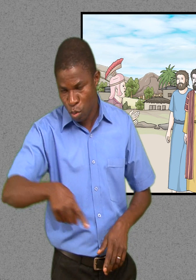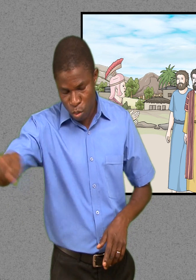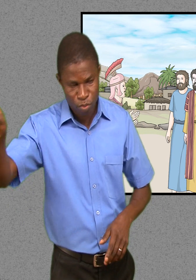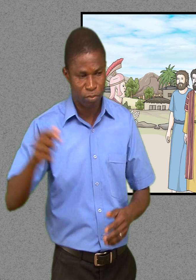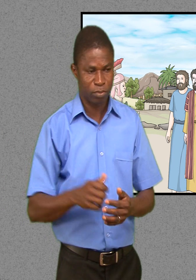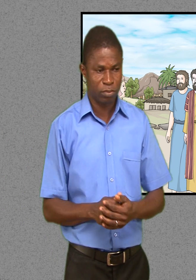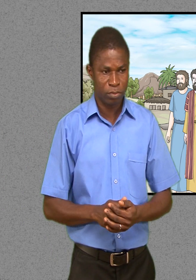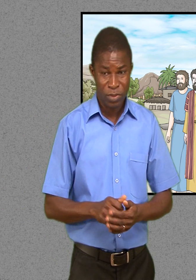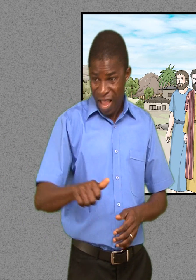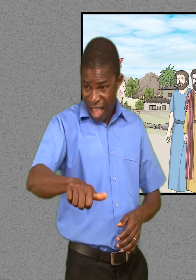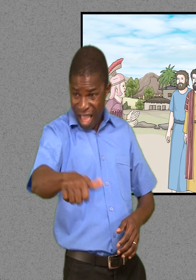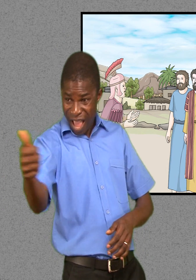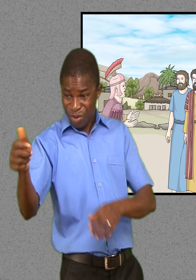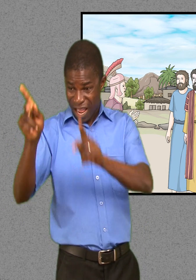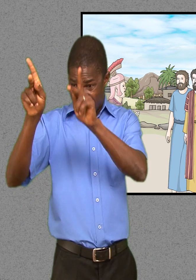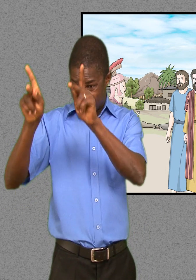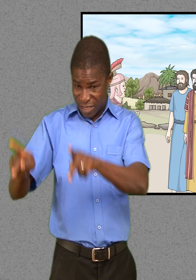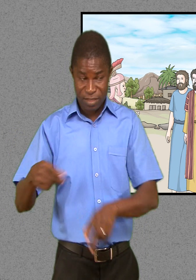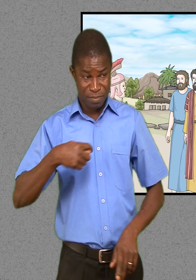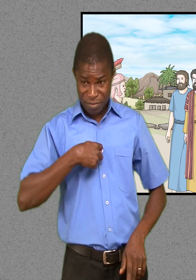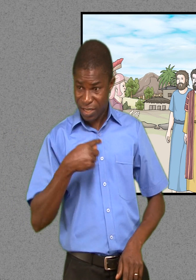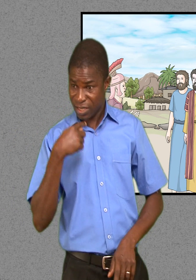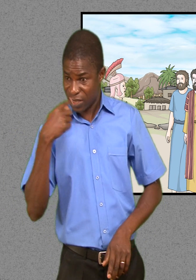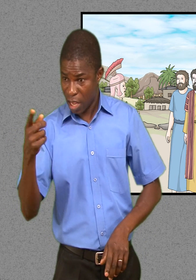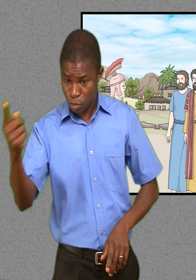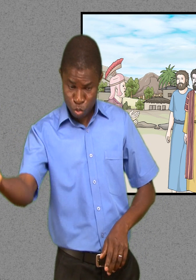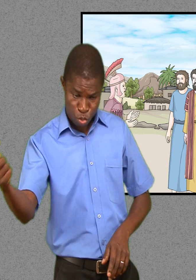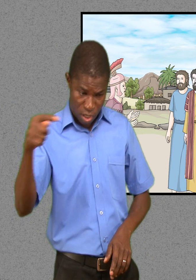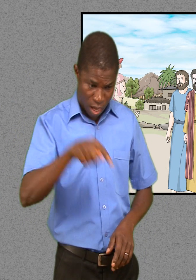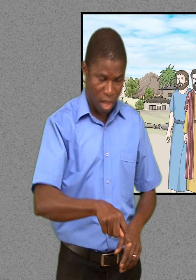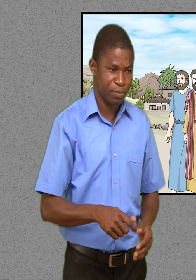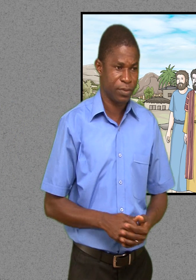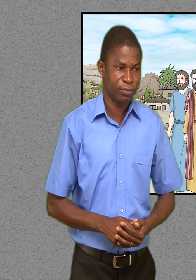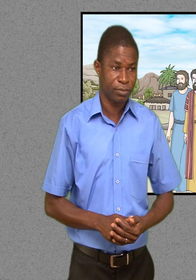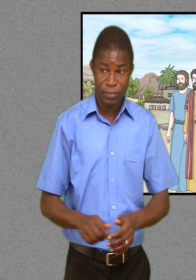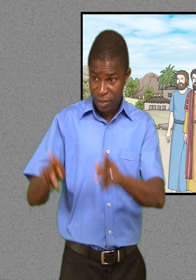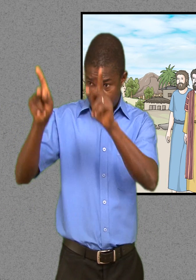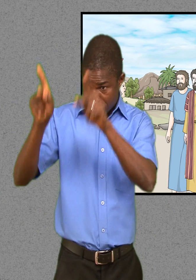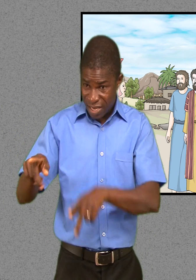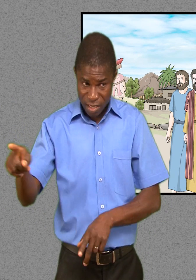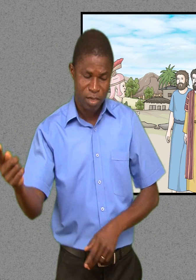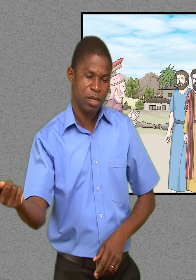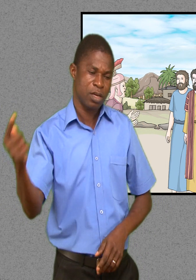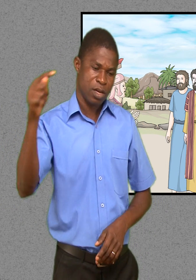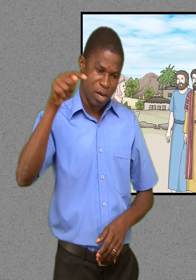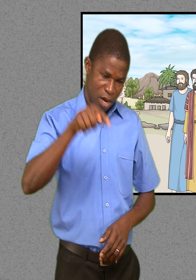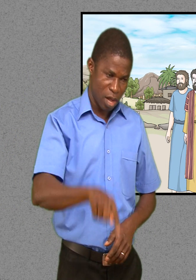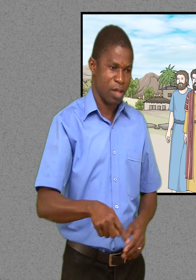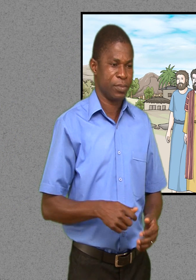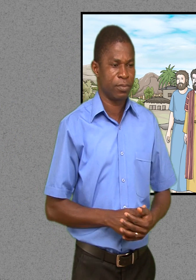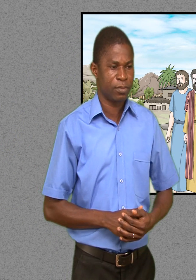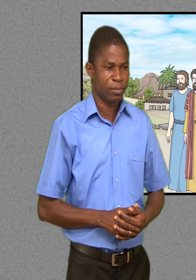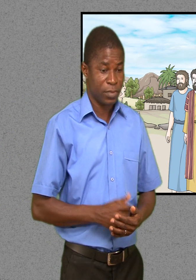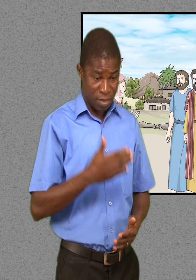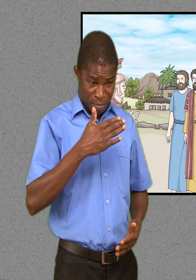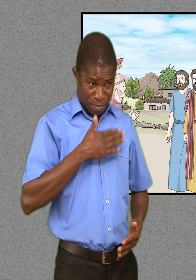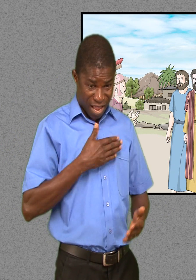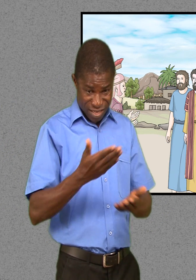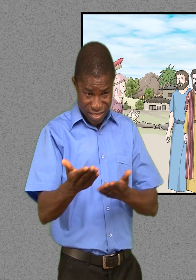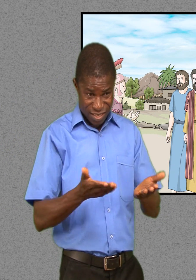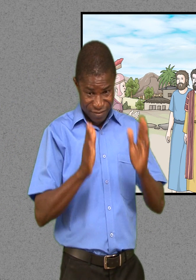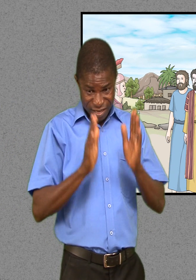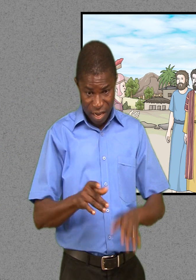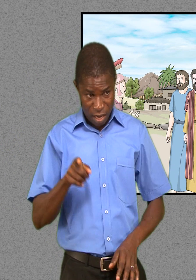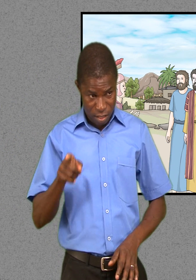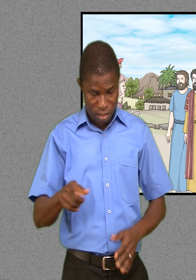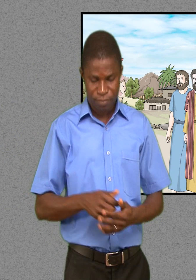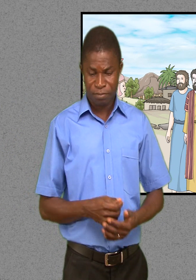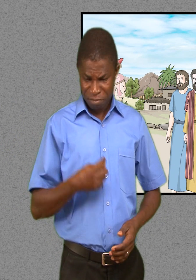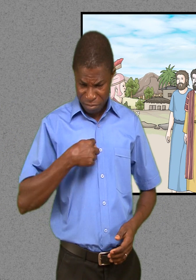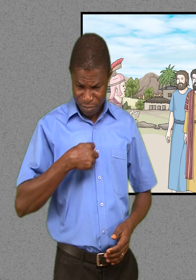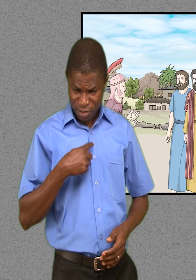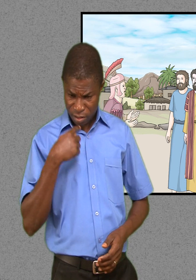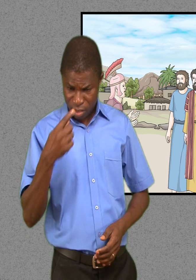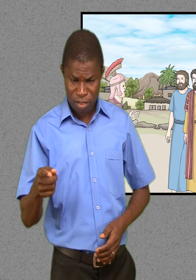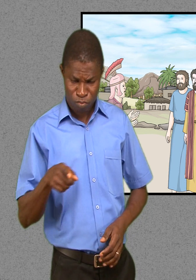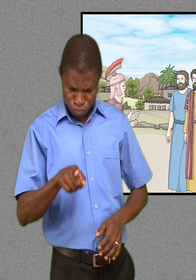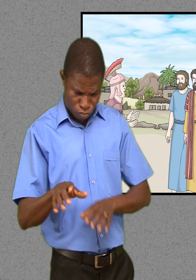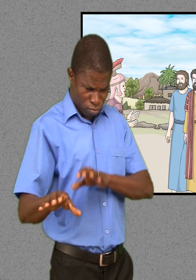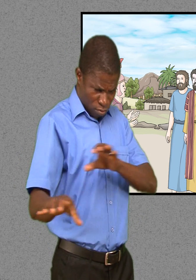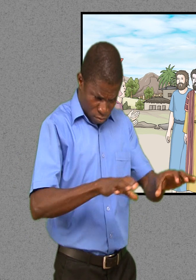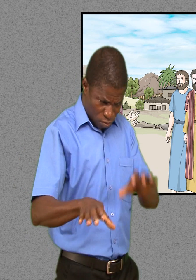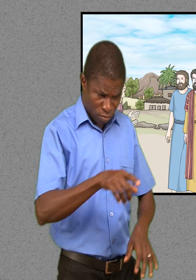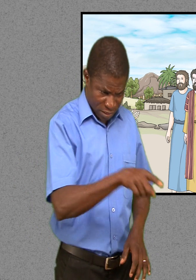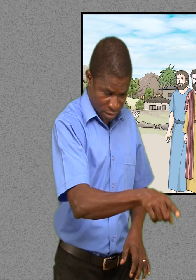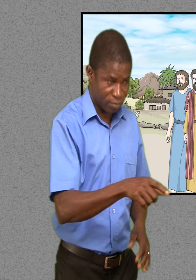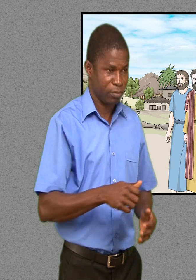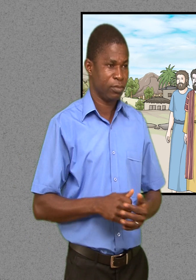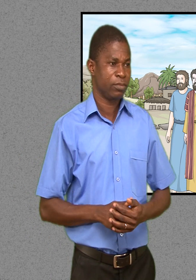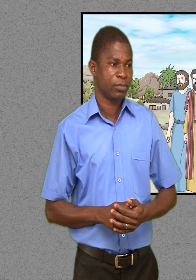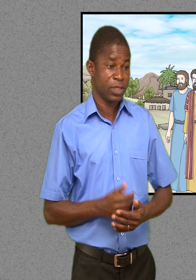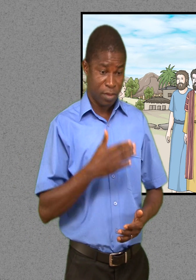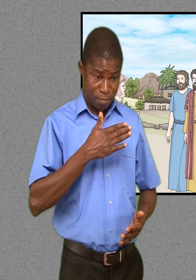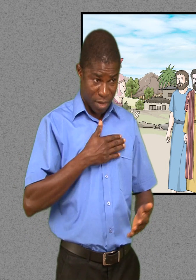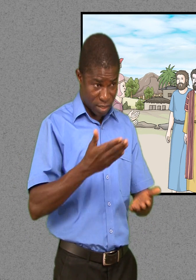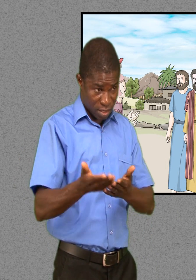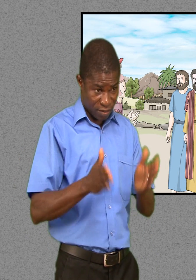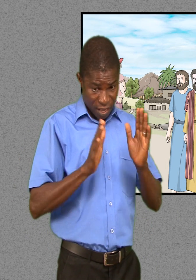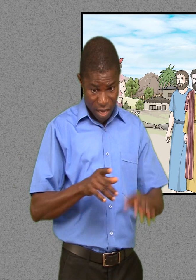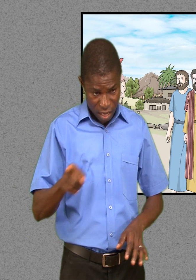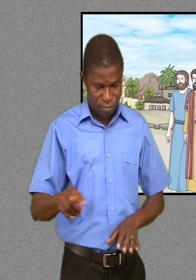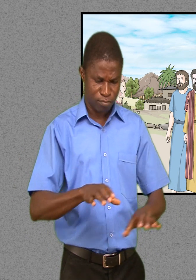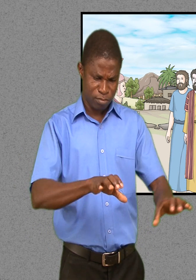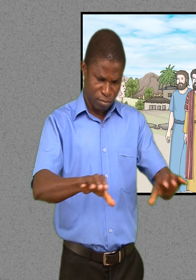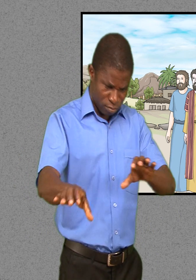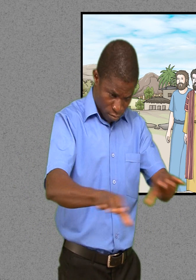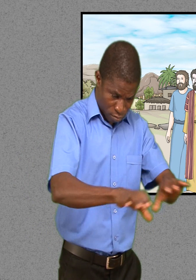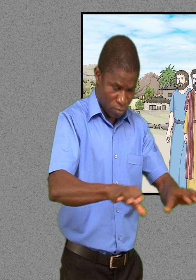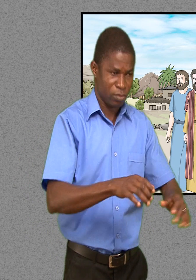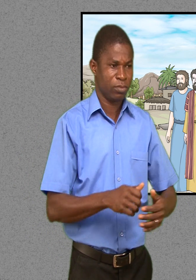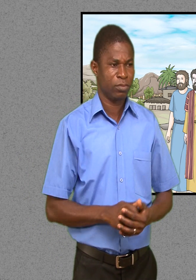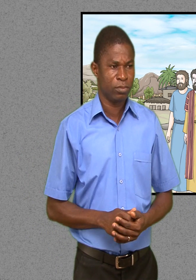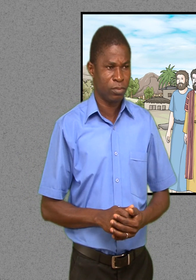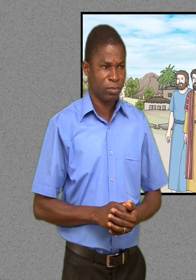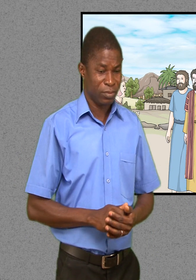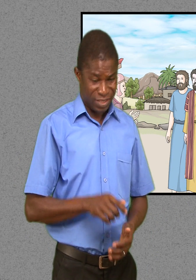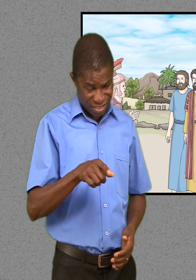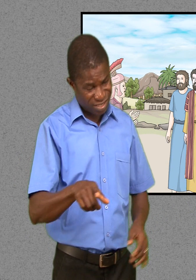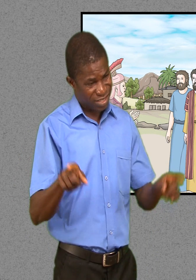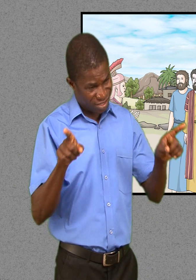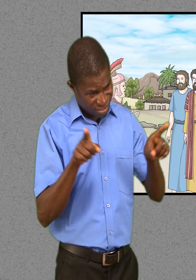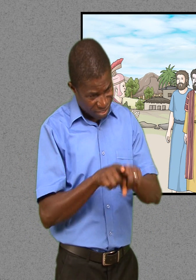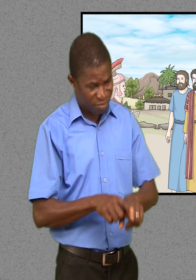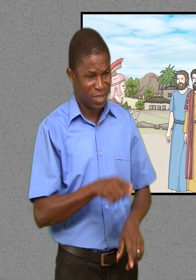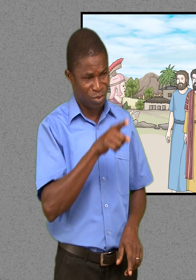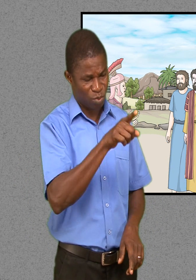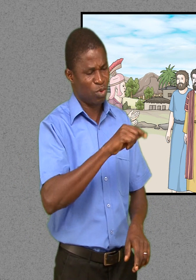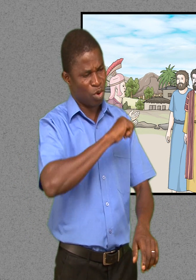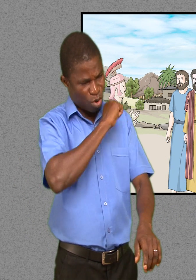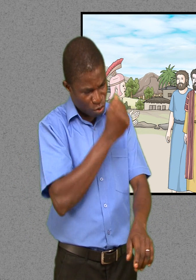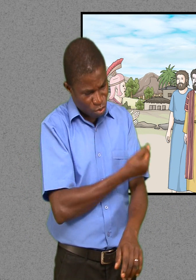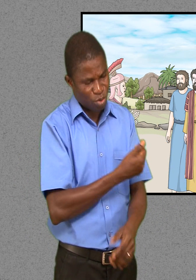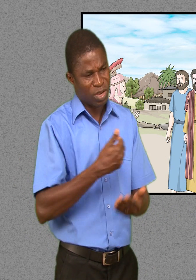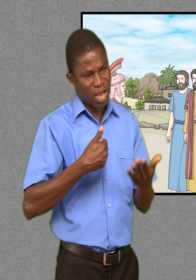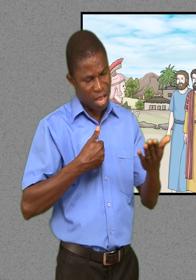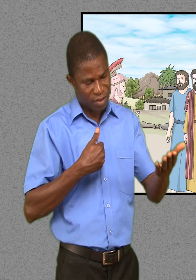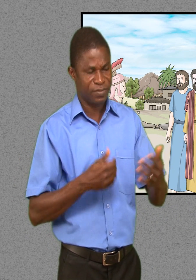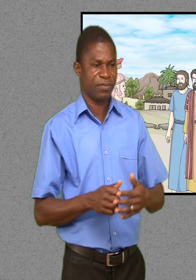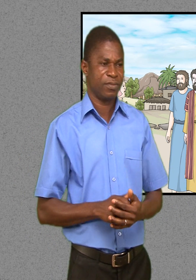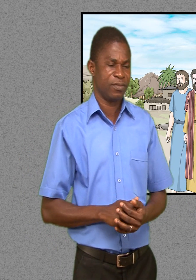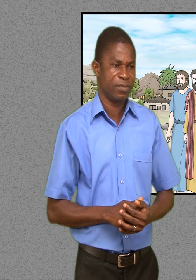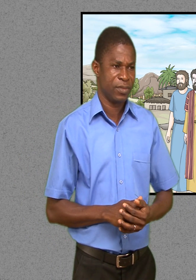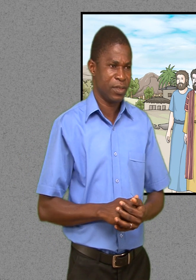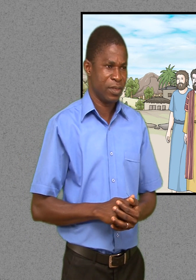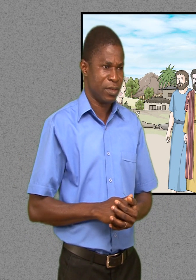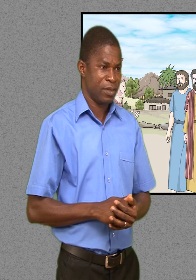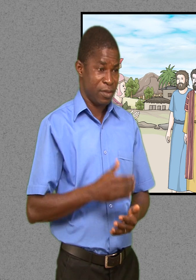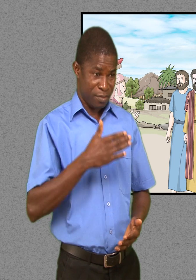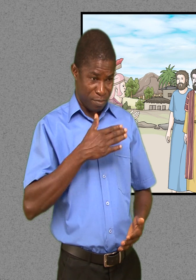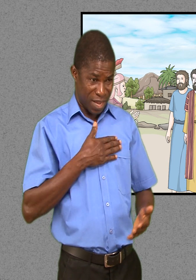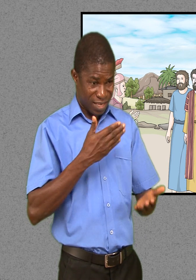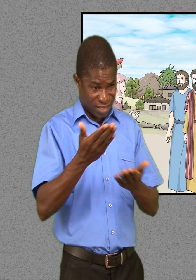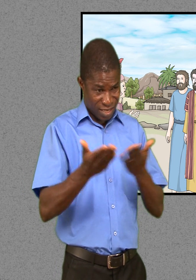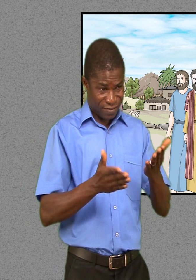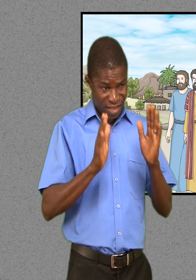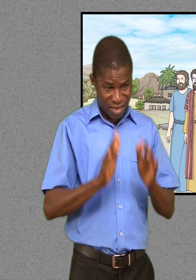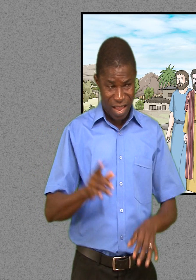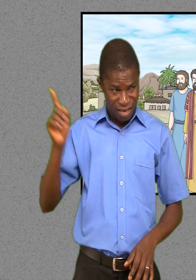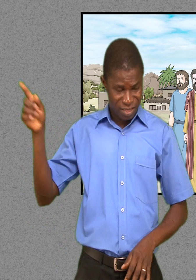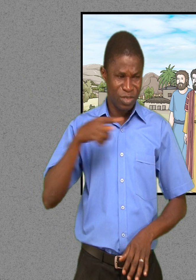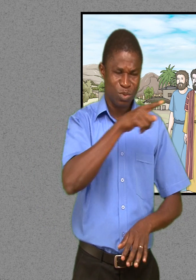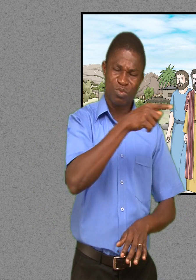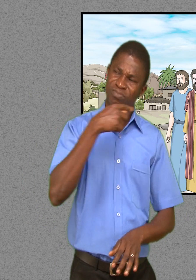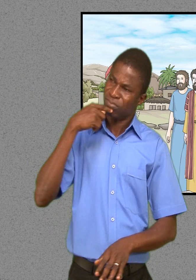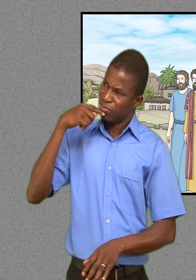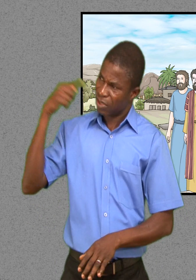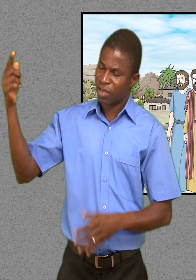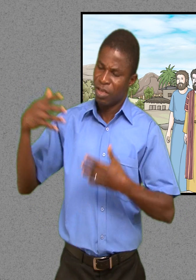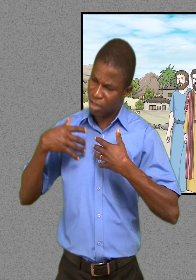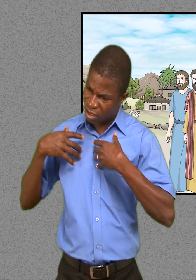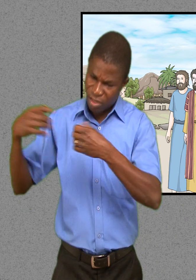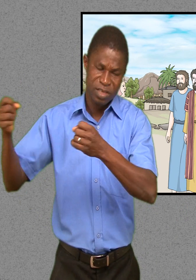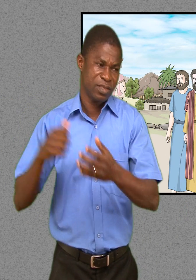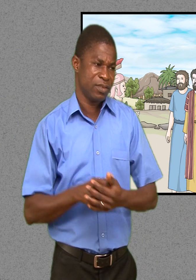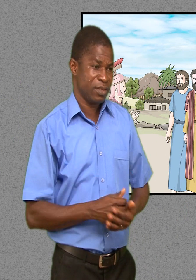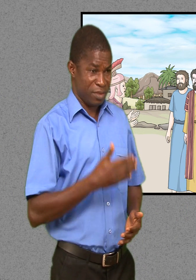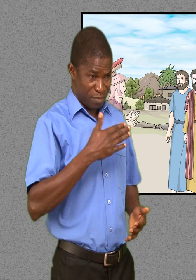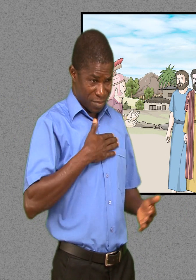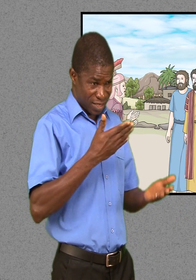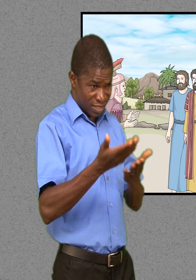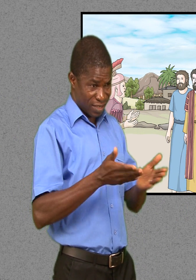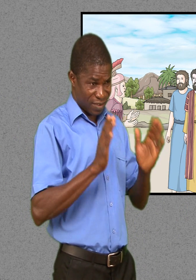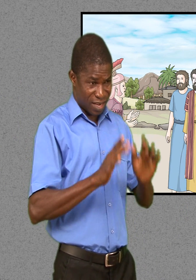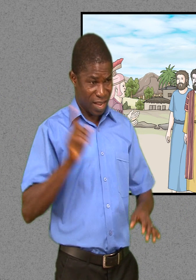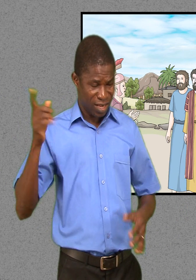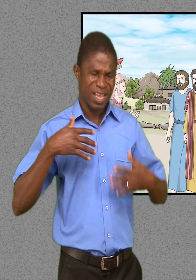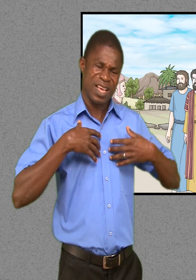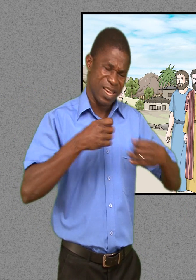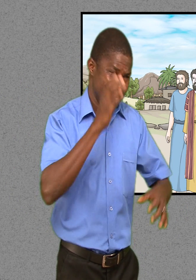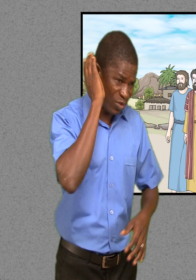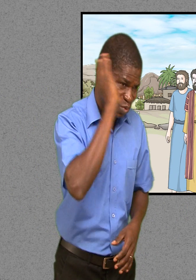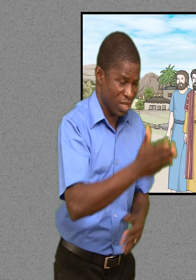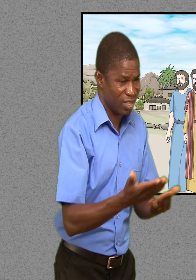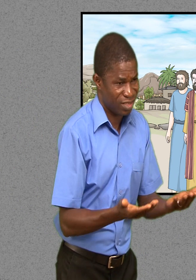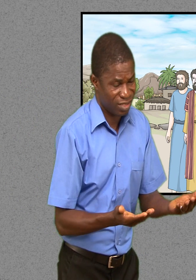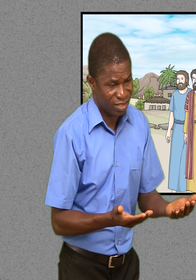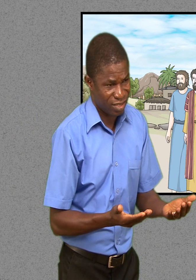I tell one to go, and he goes; and another to come, and he comes.